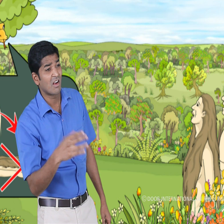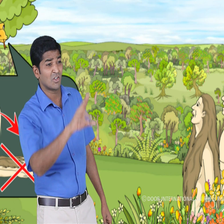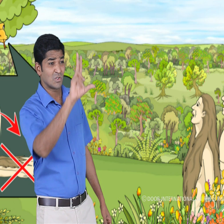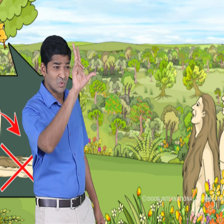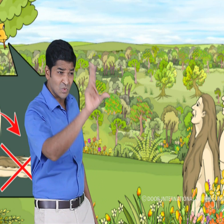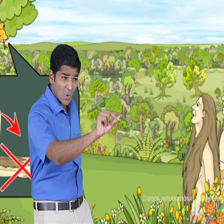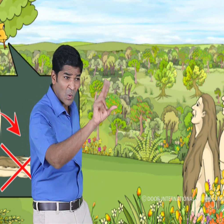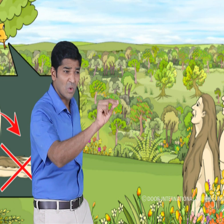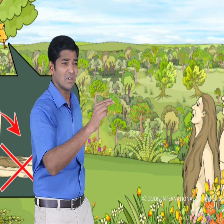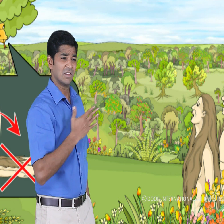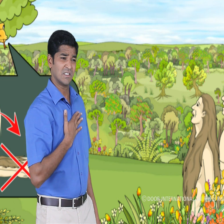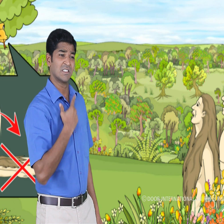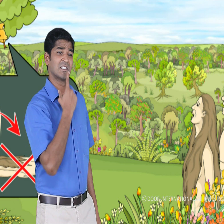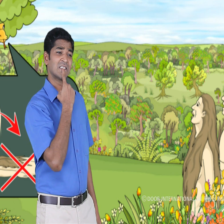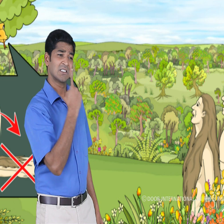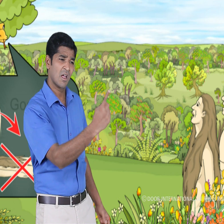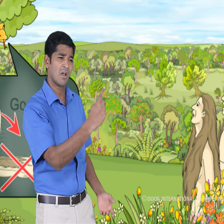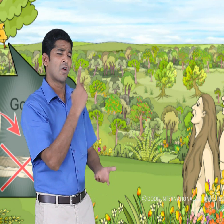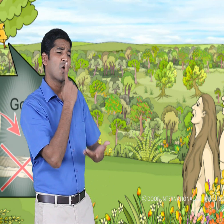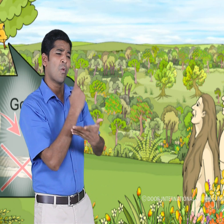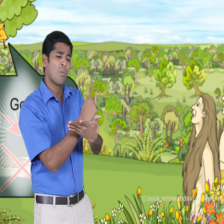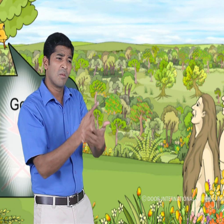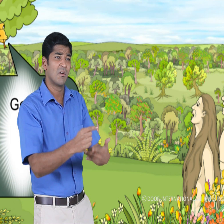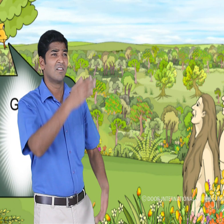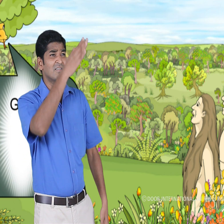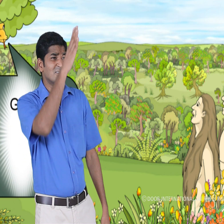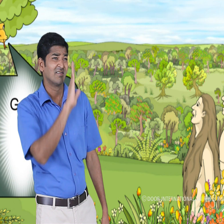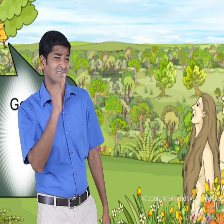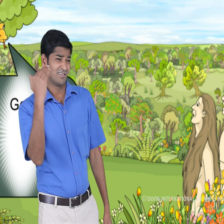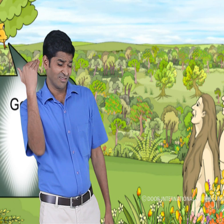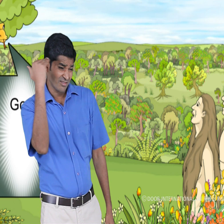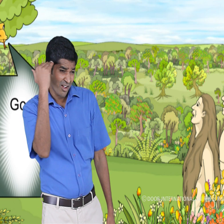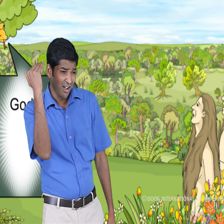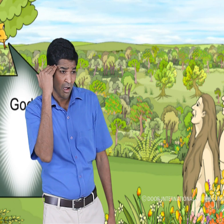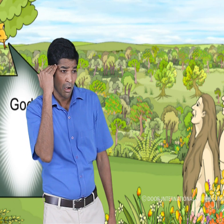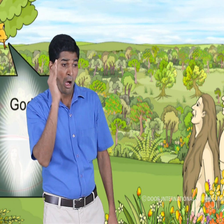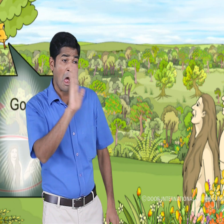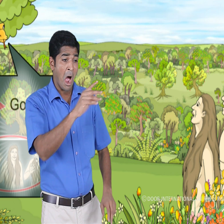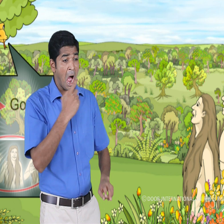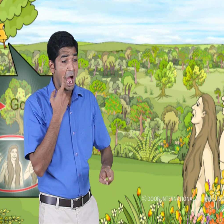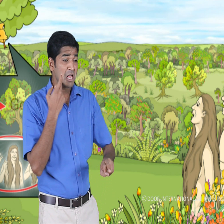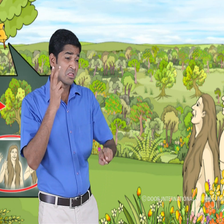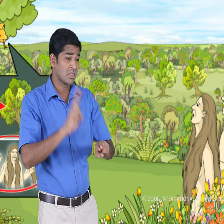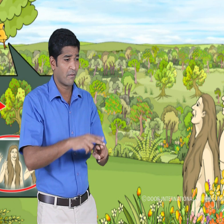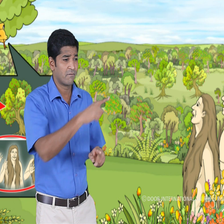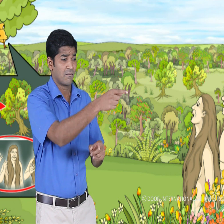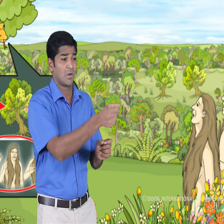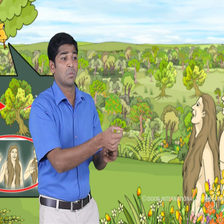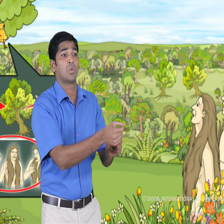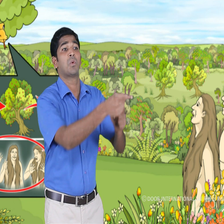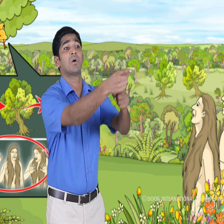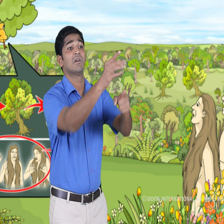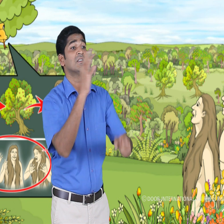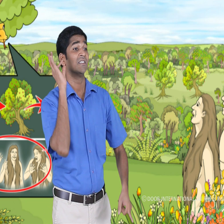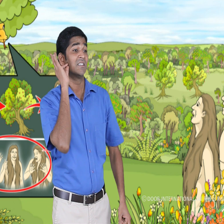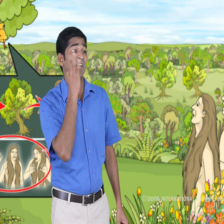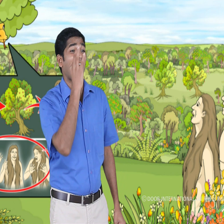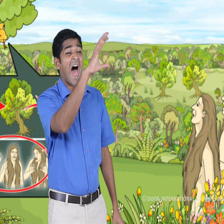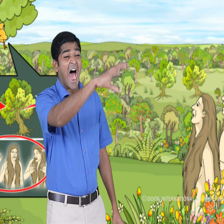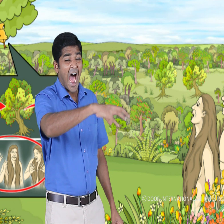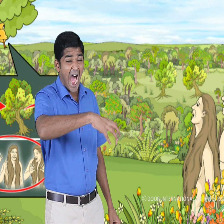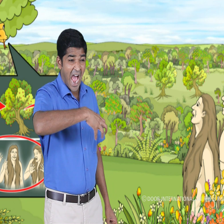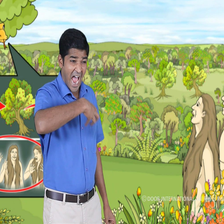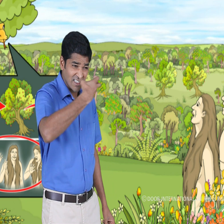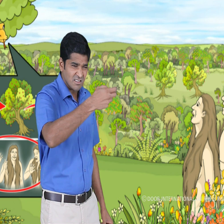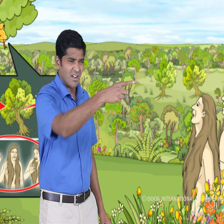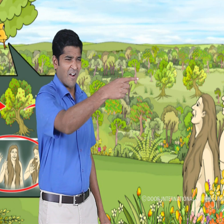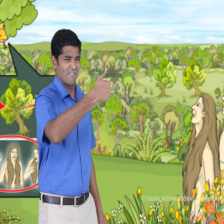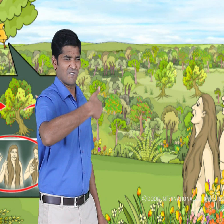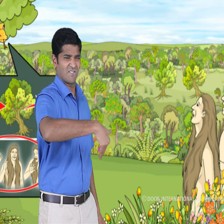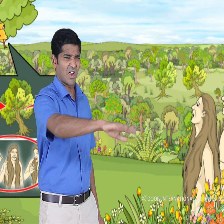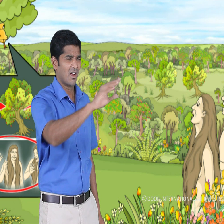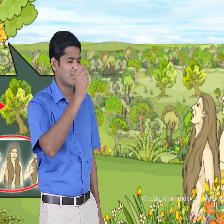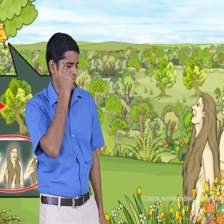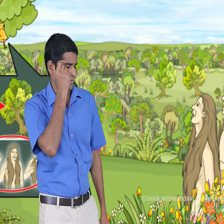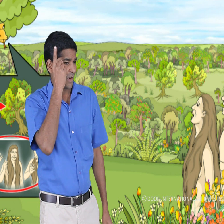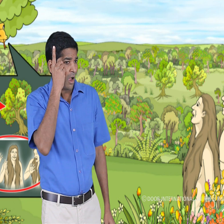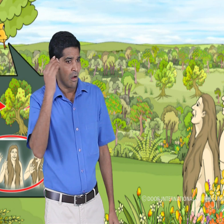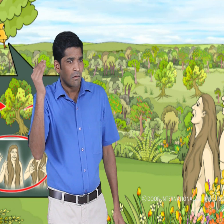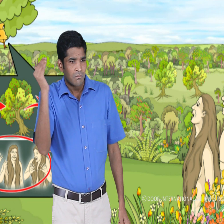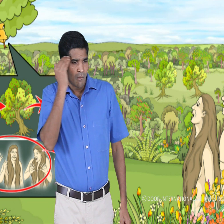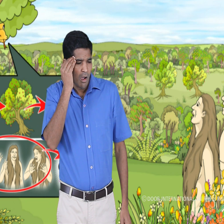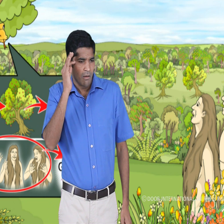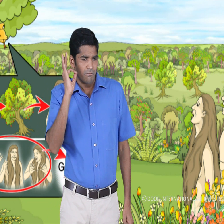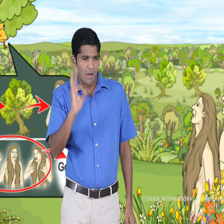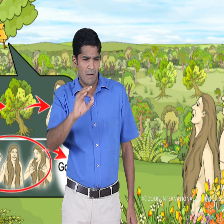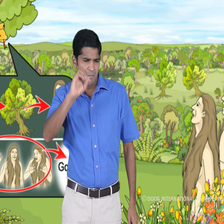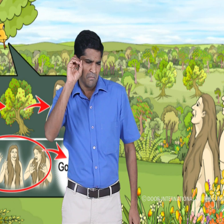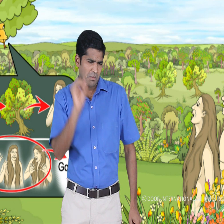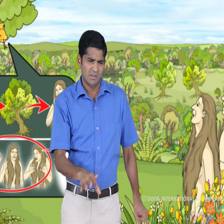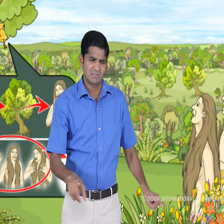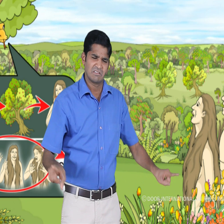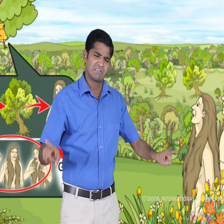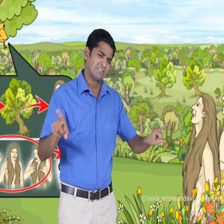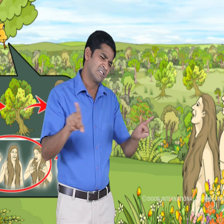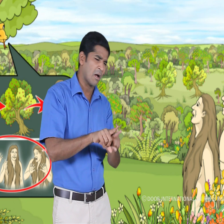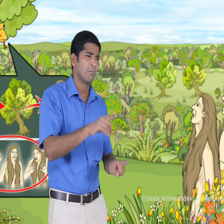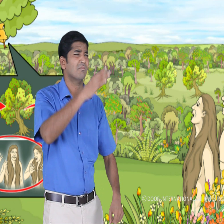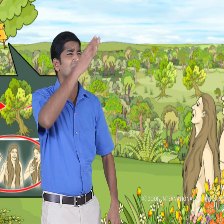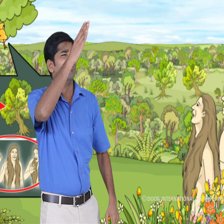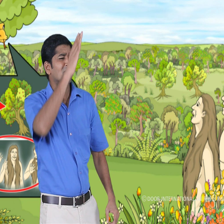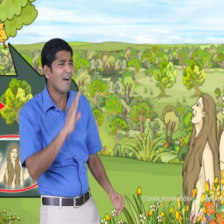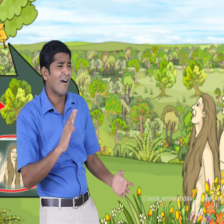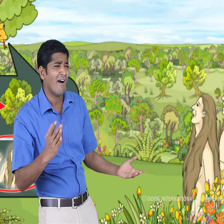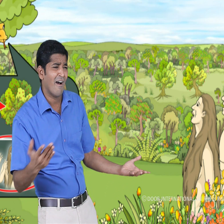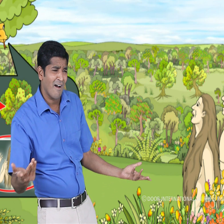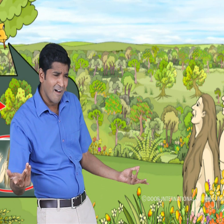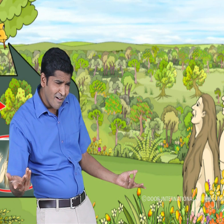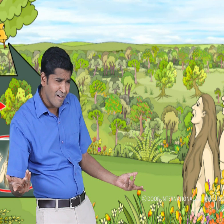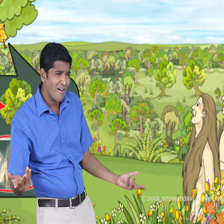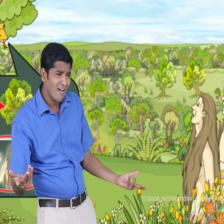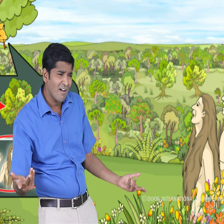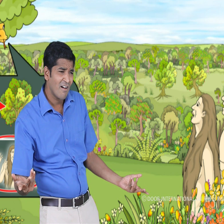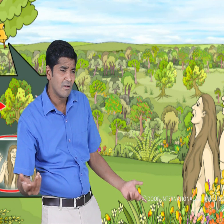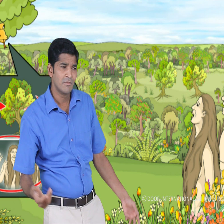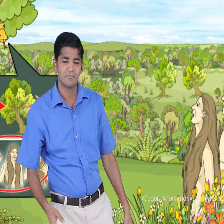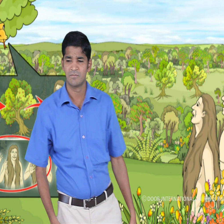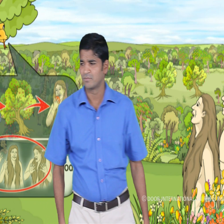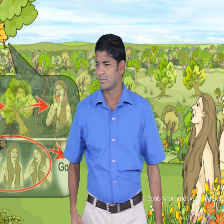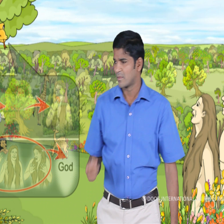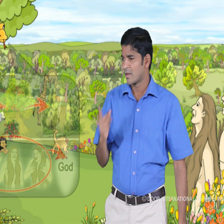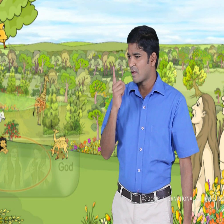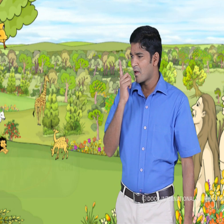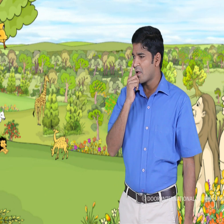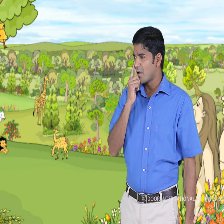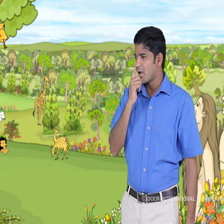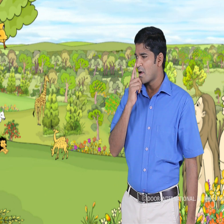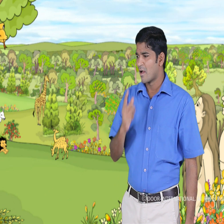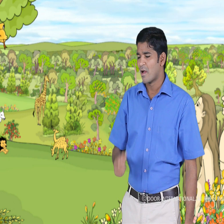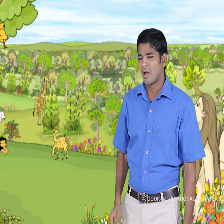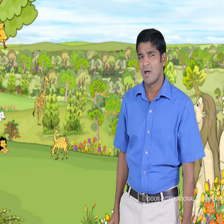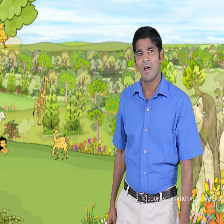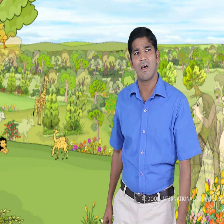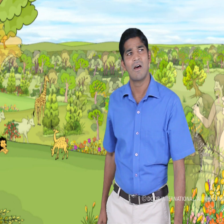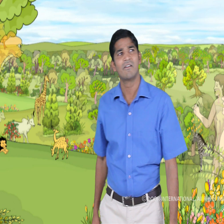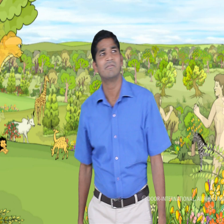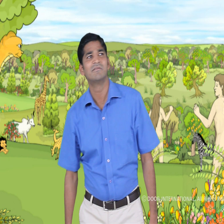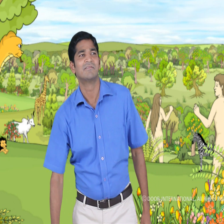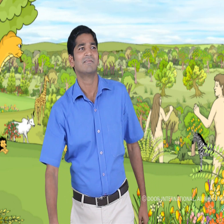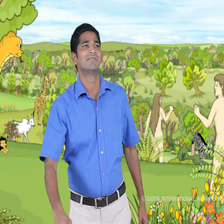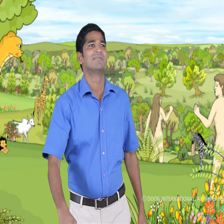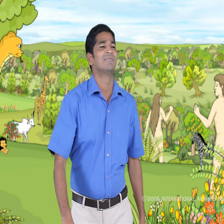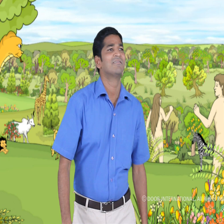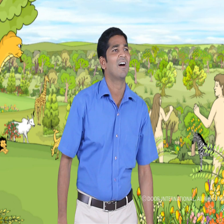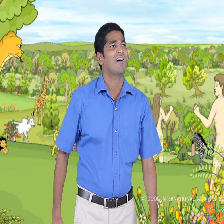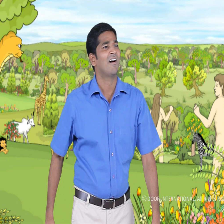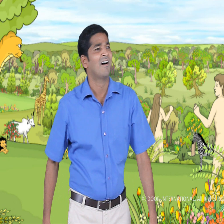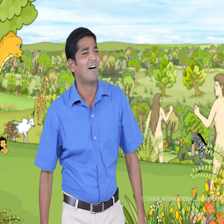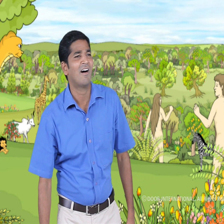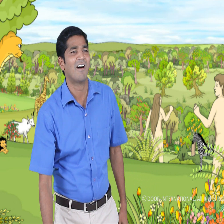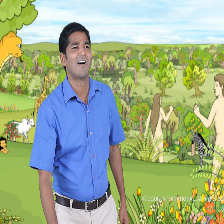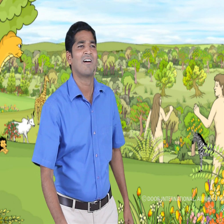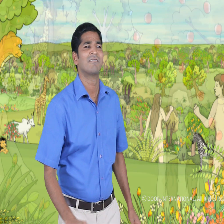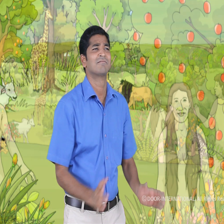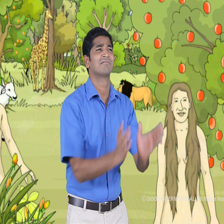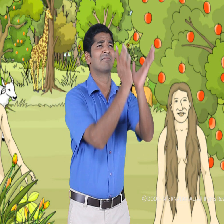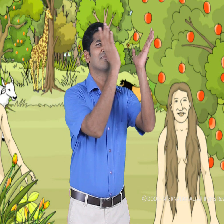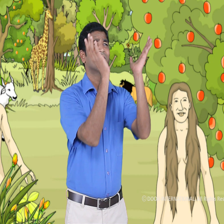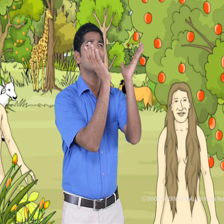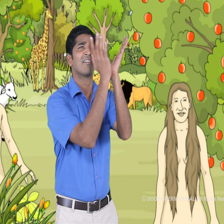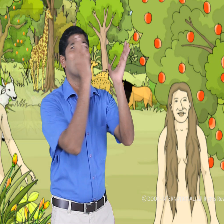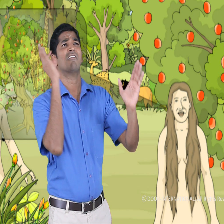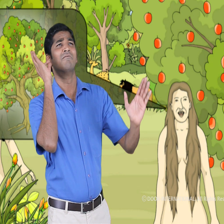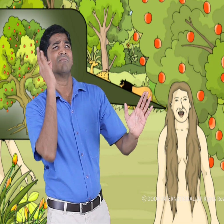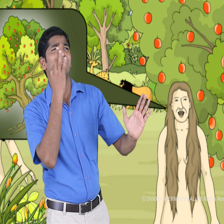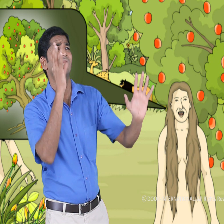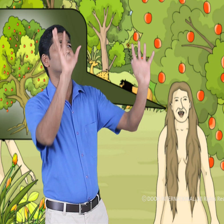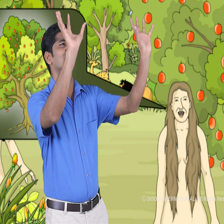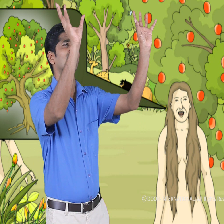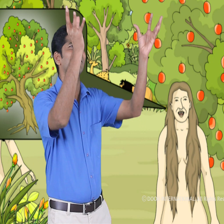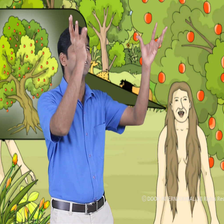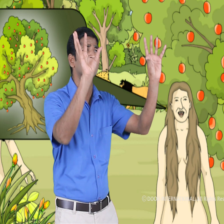“For God knows that in the day you eat of it, your eyes will be opened and you will be like God, knowing good and evil.”